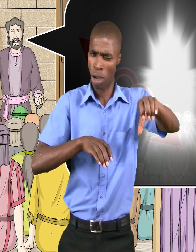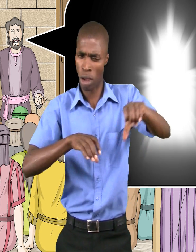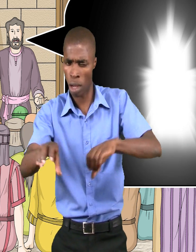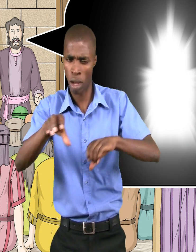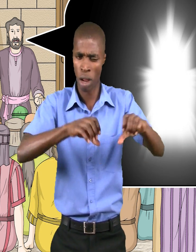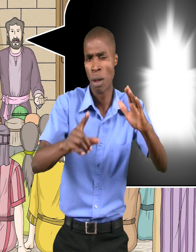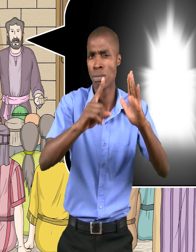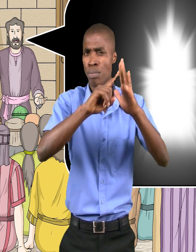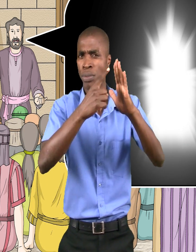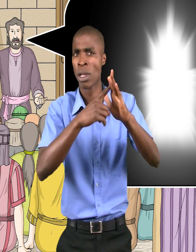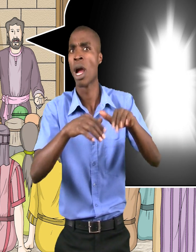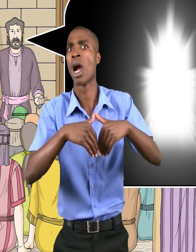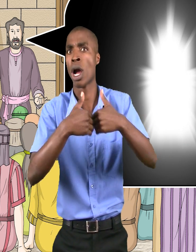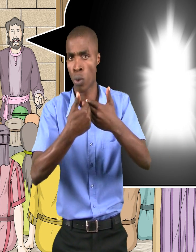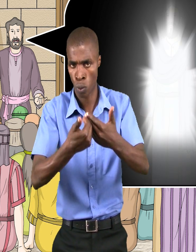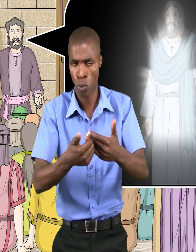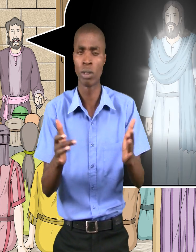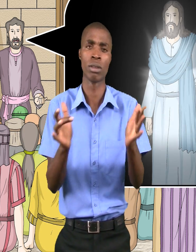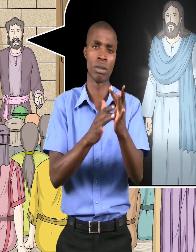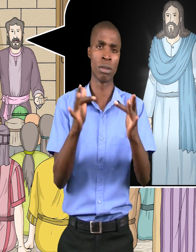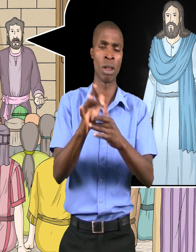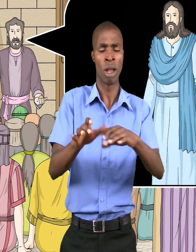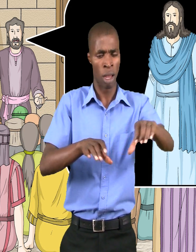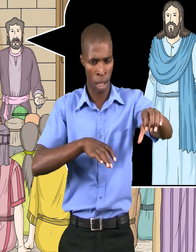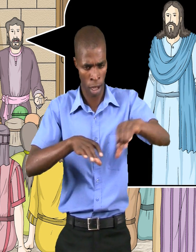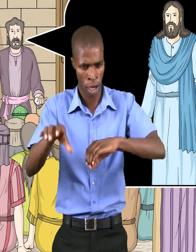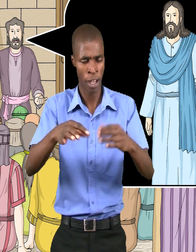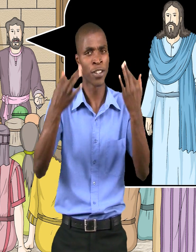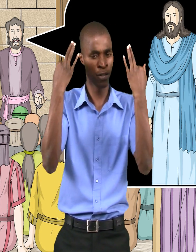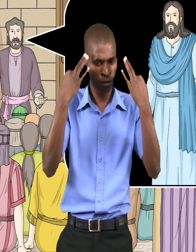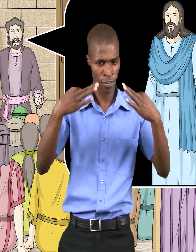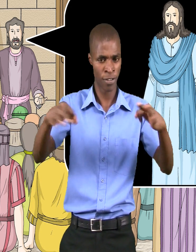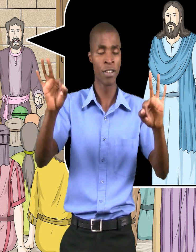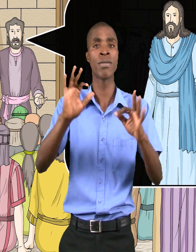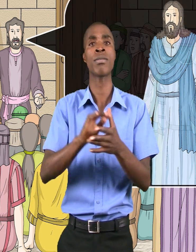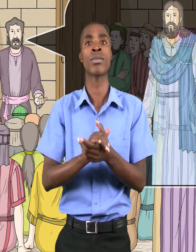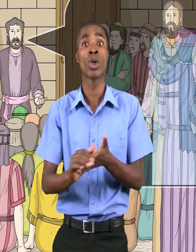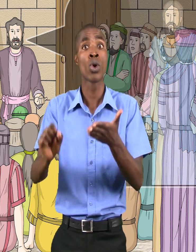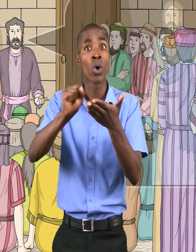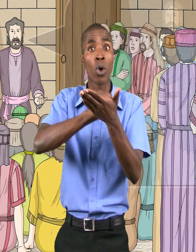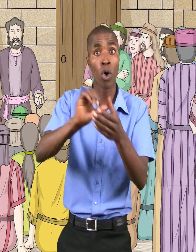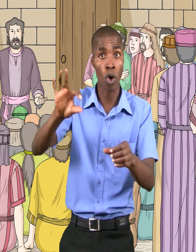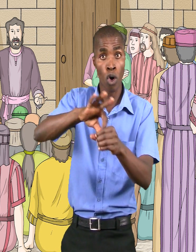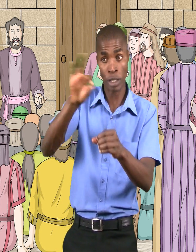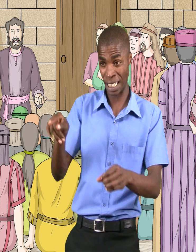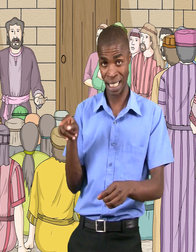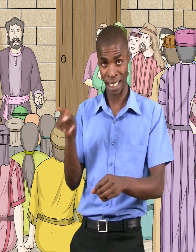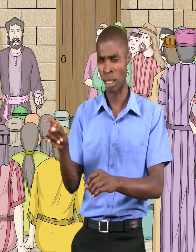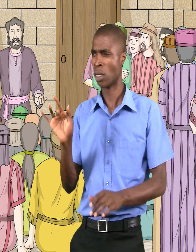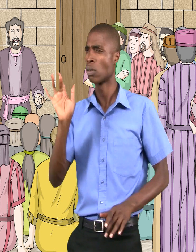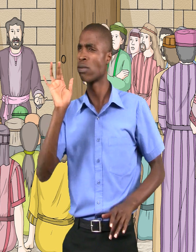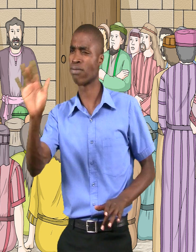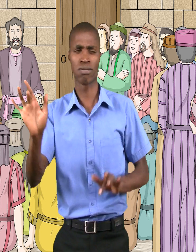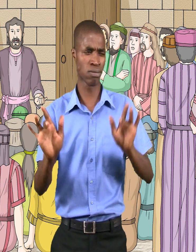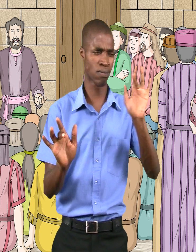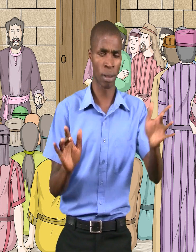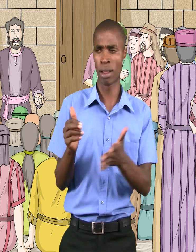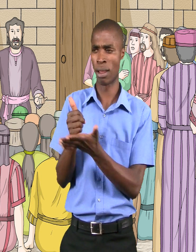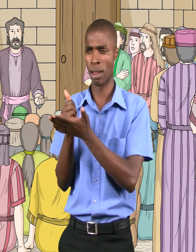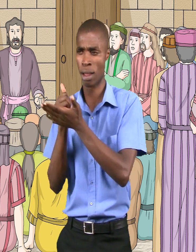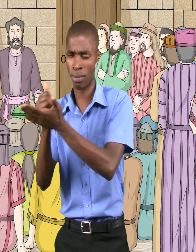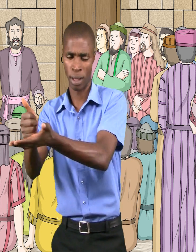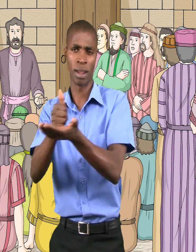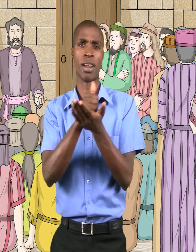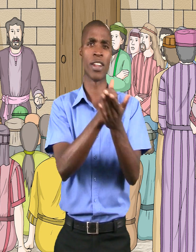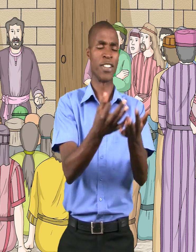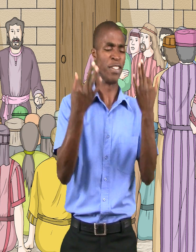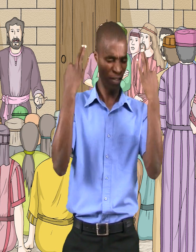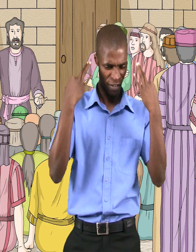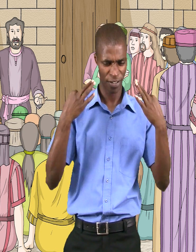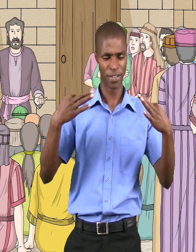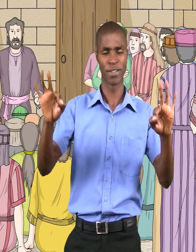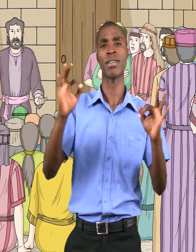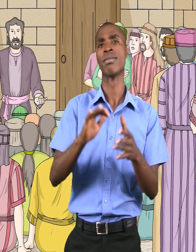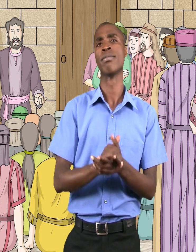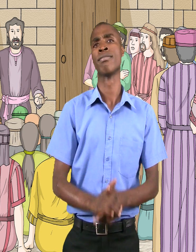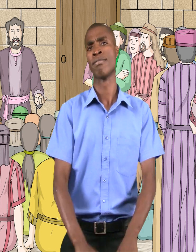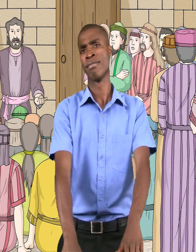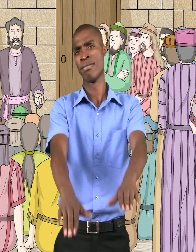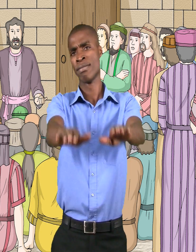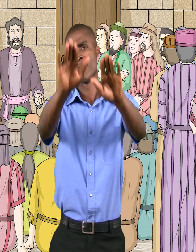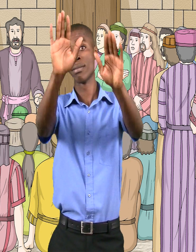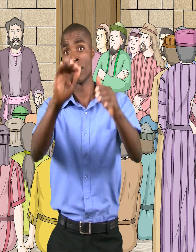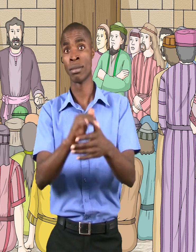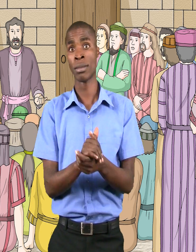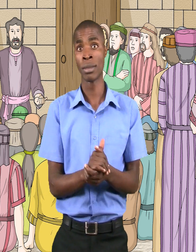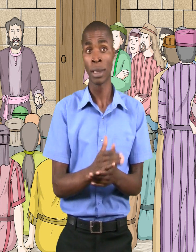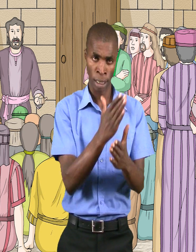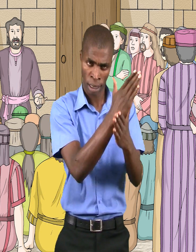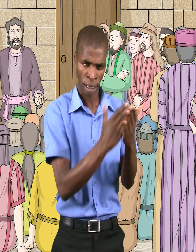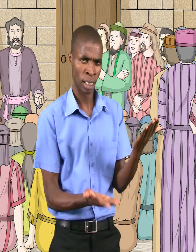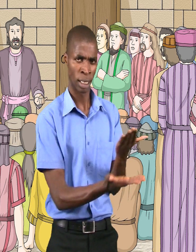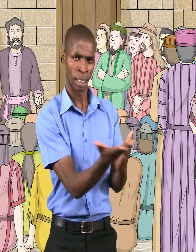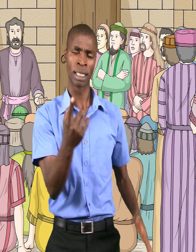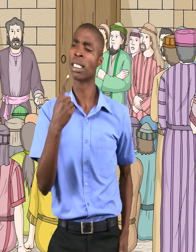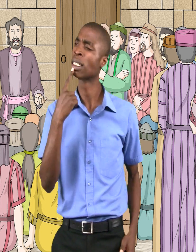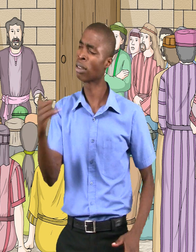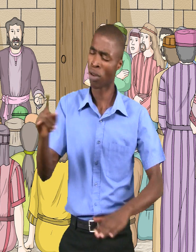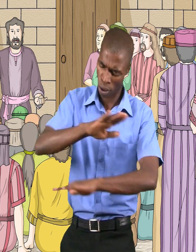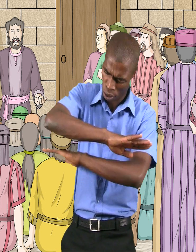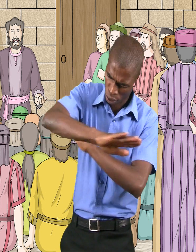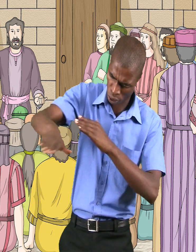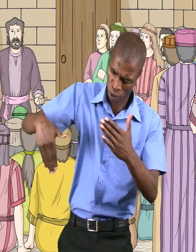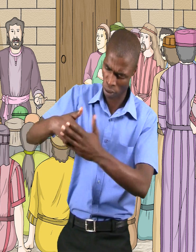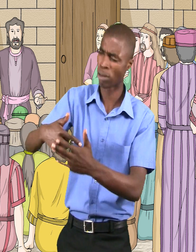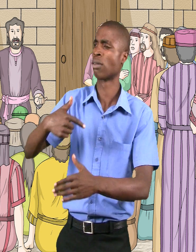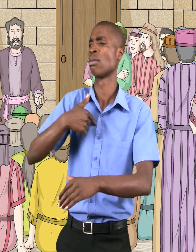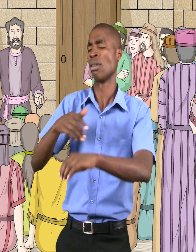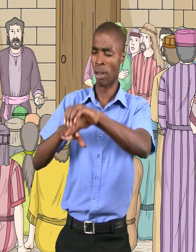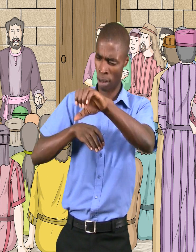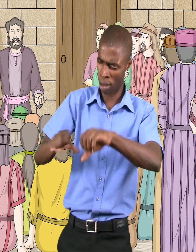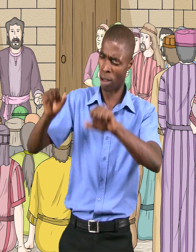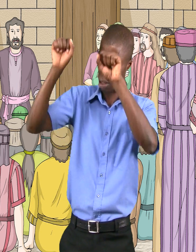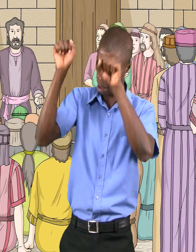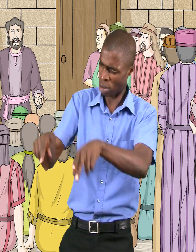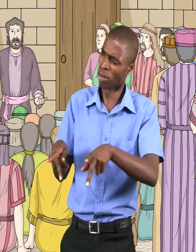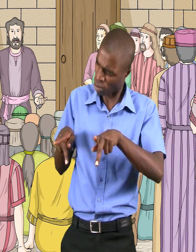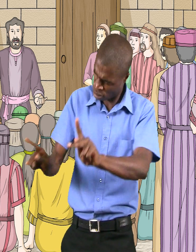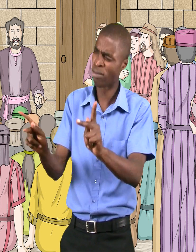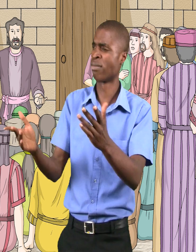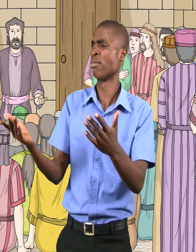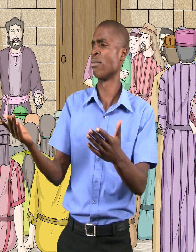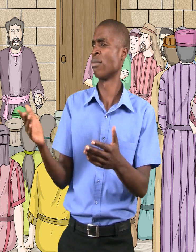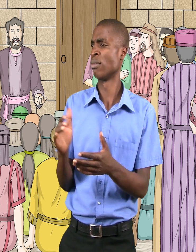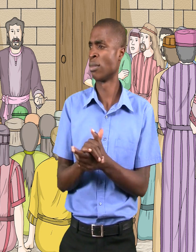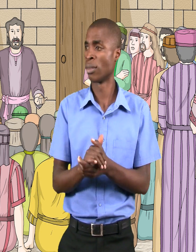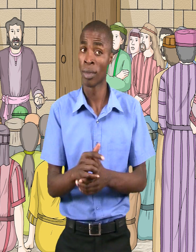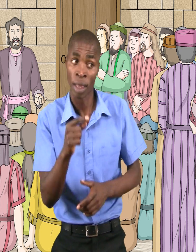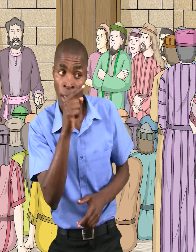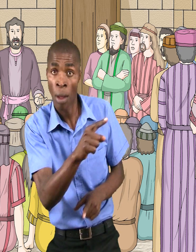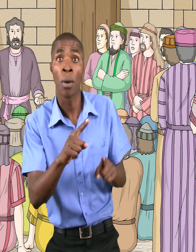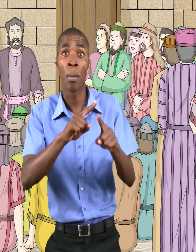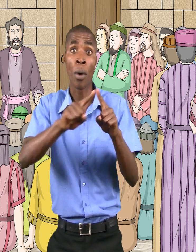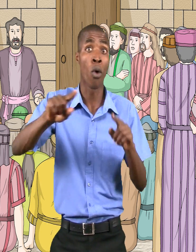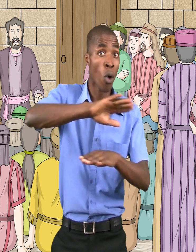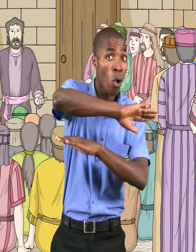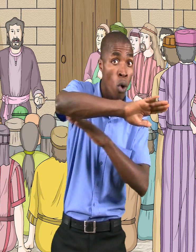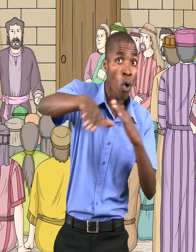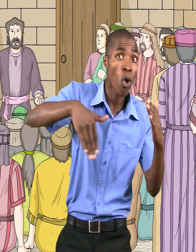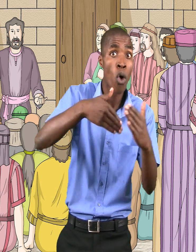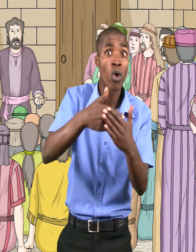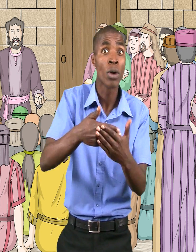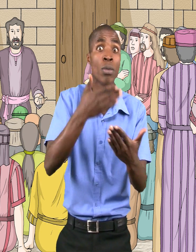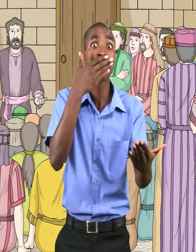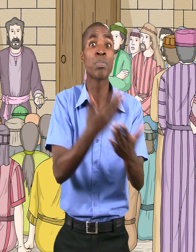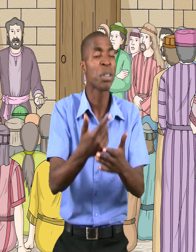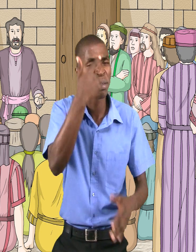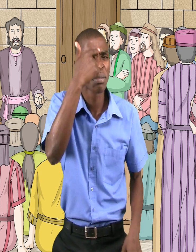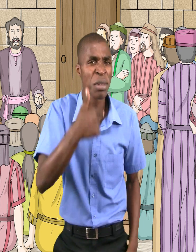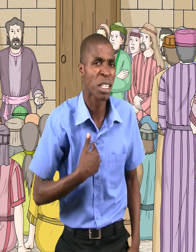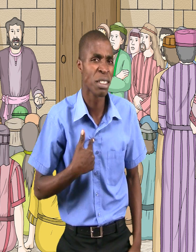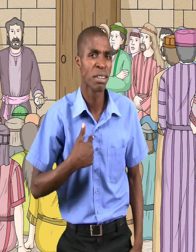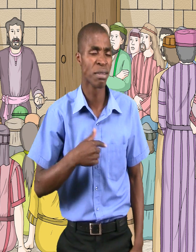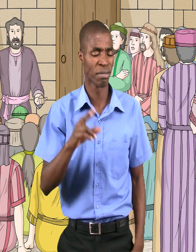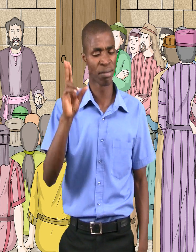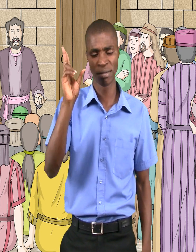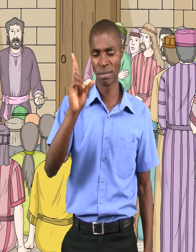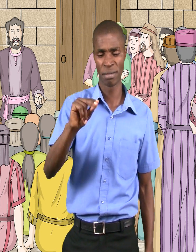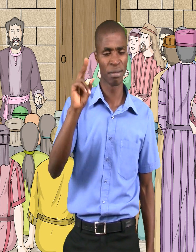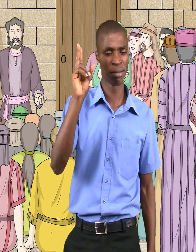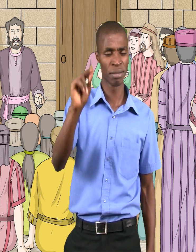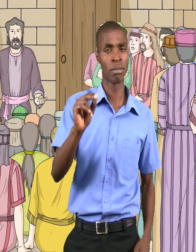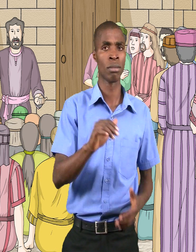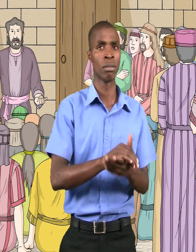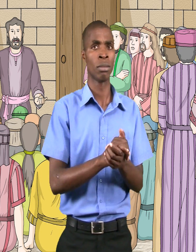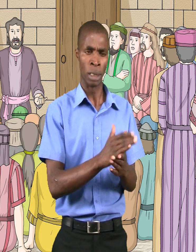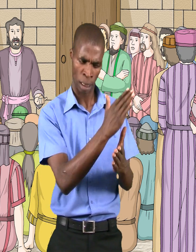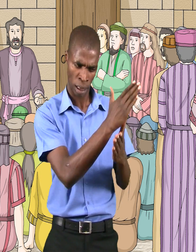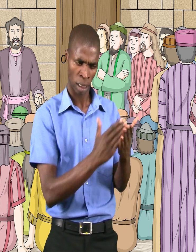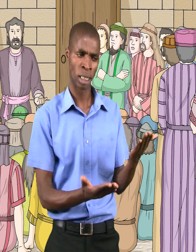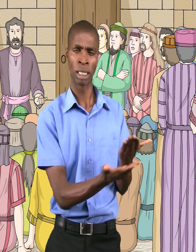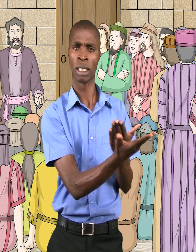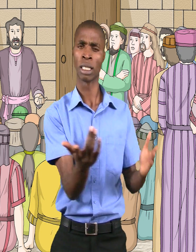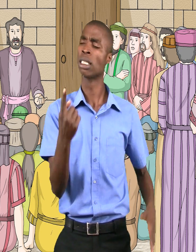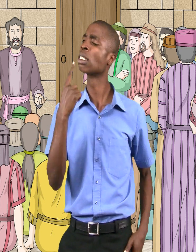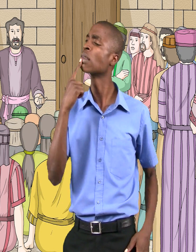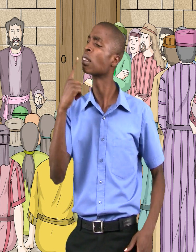“Everything is permissible for me,” but not everything is beneficial.